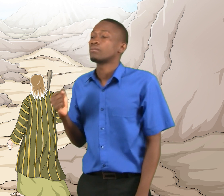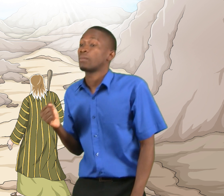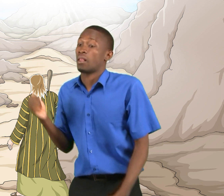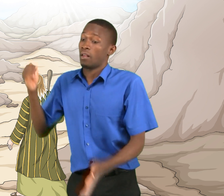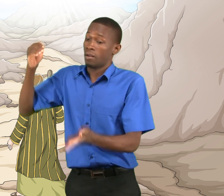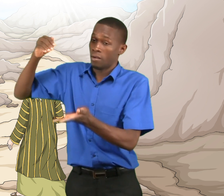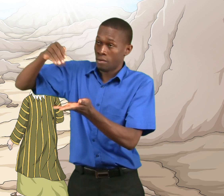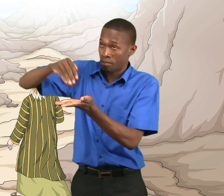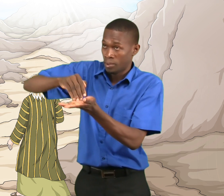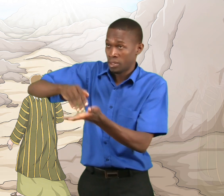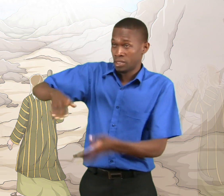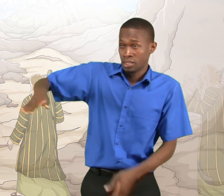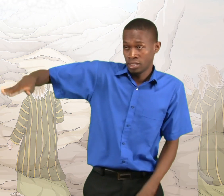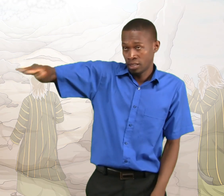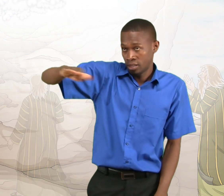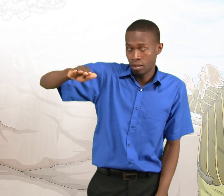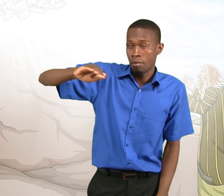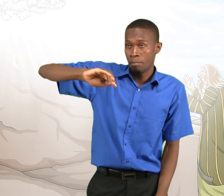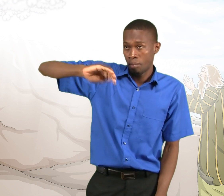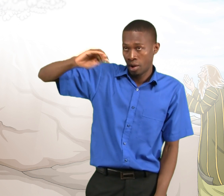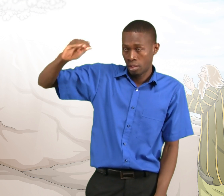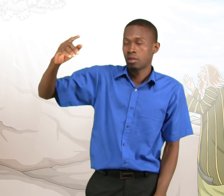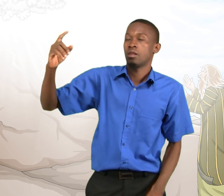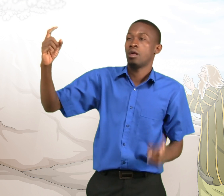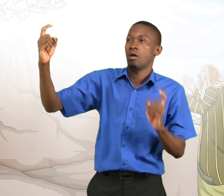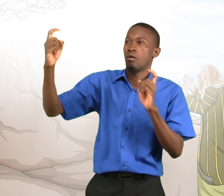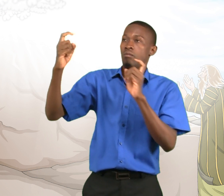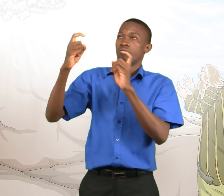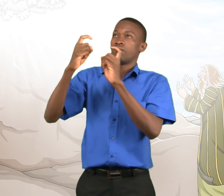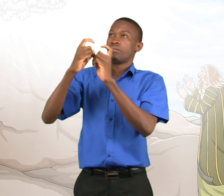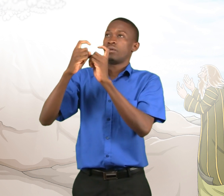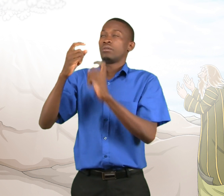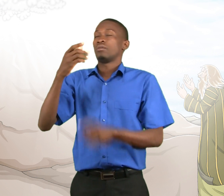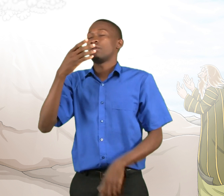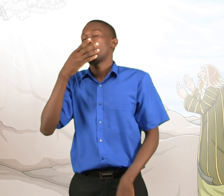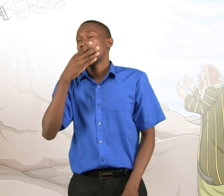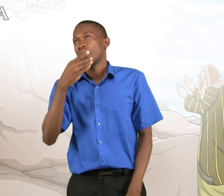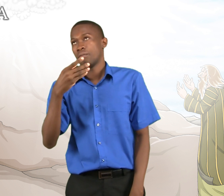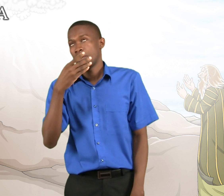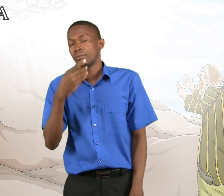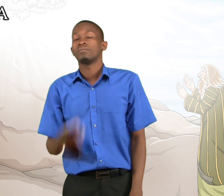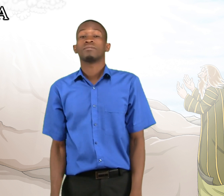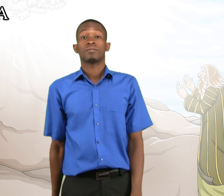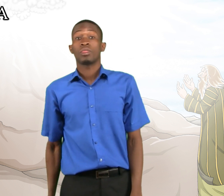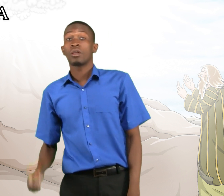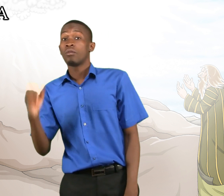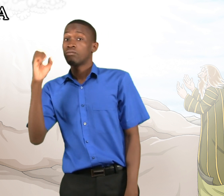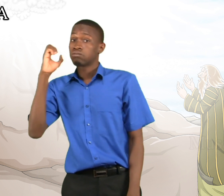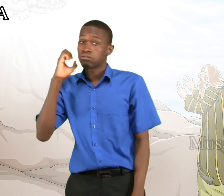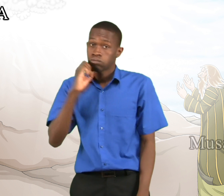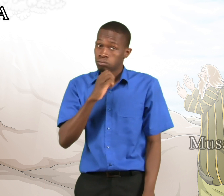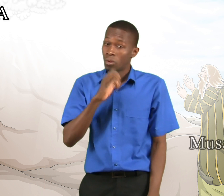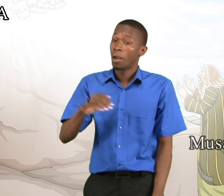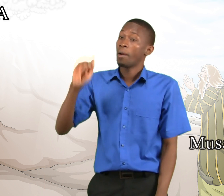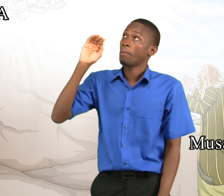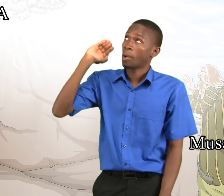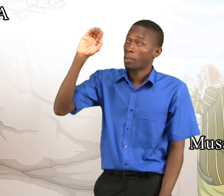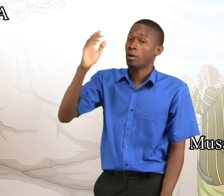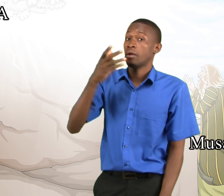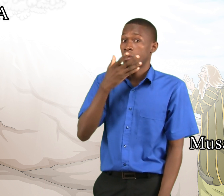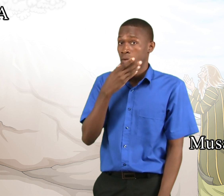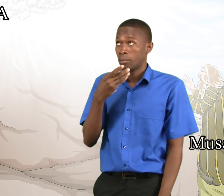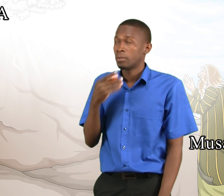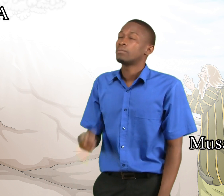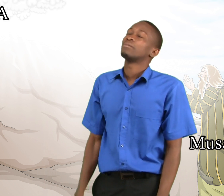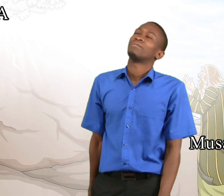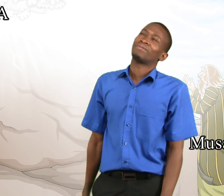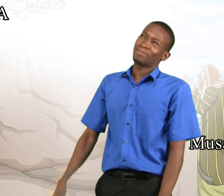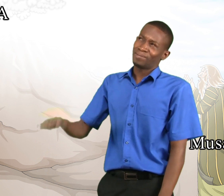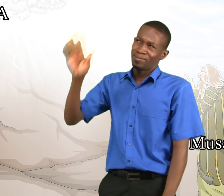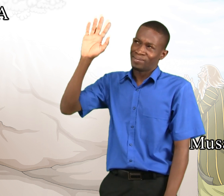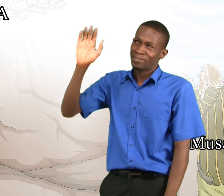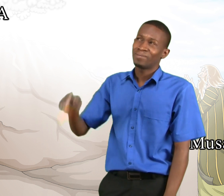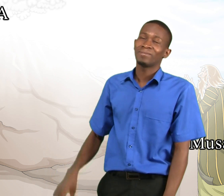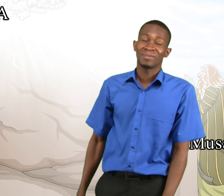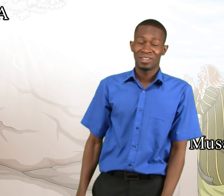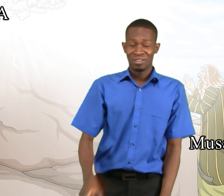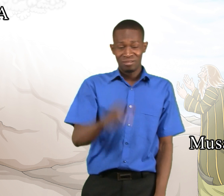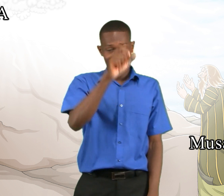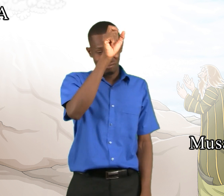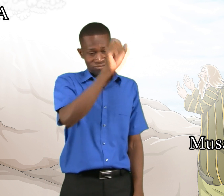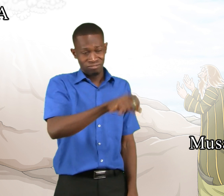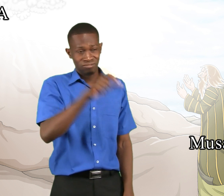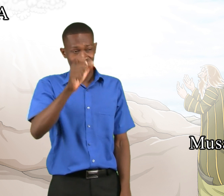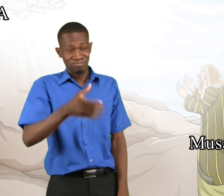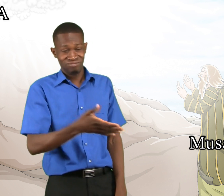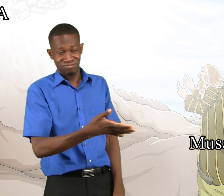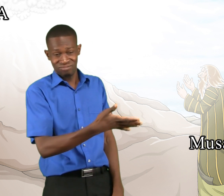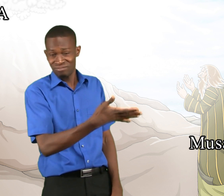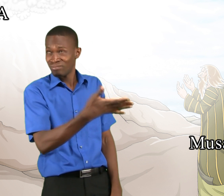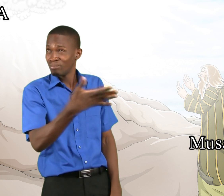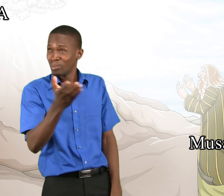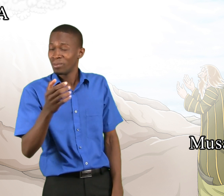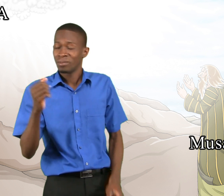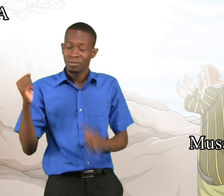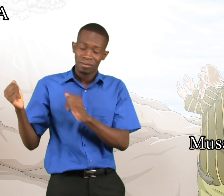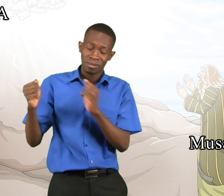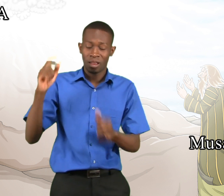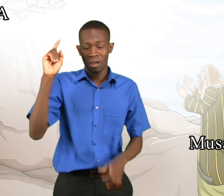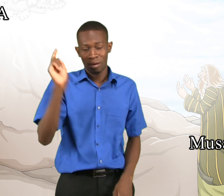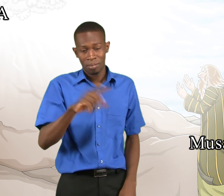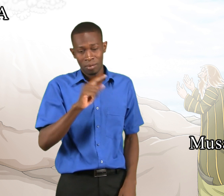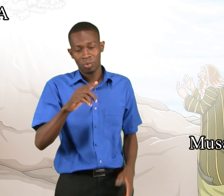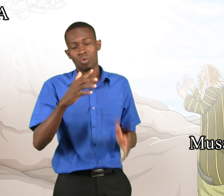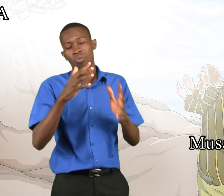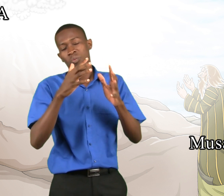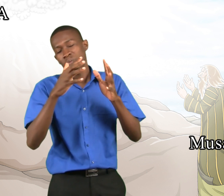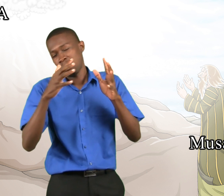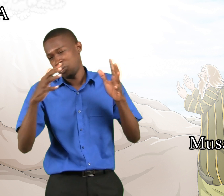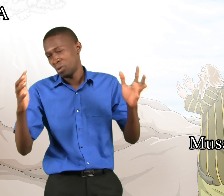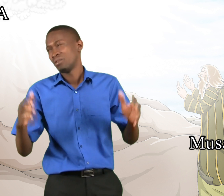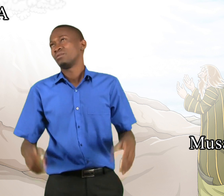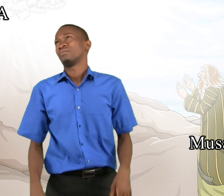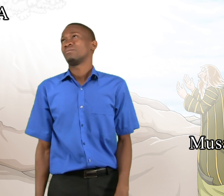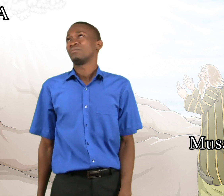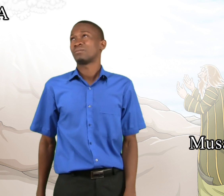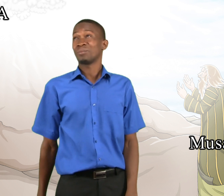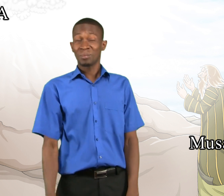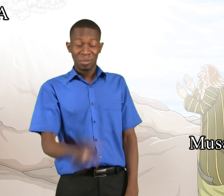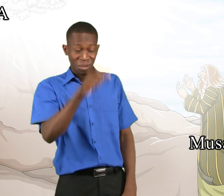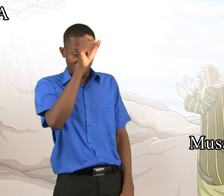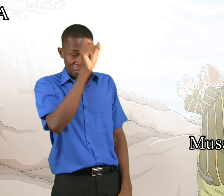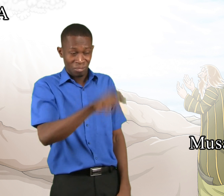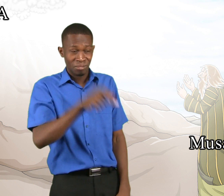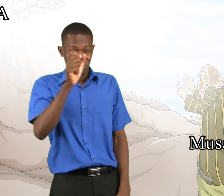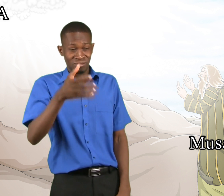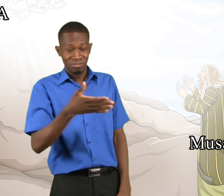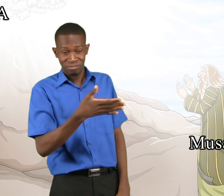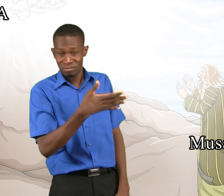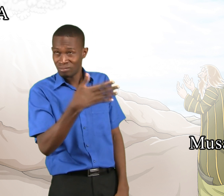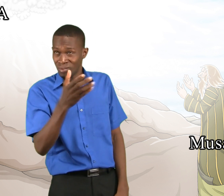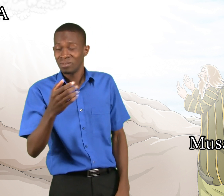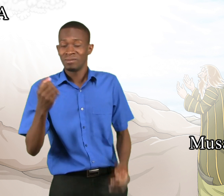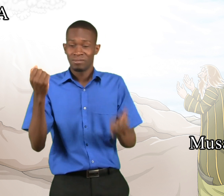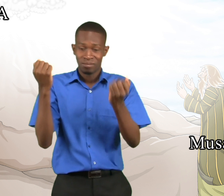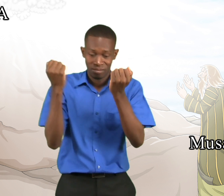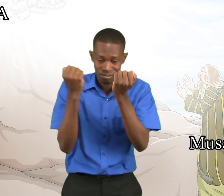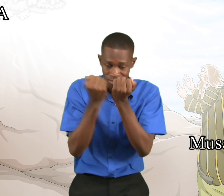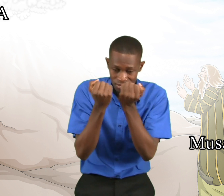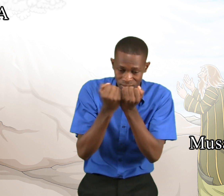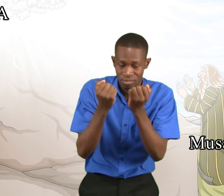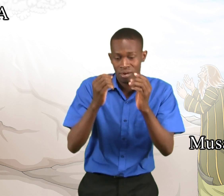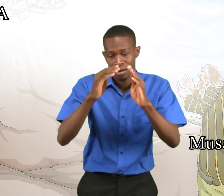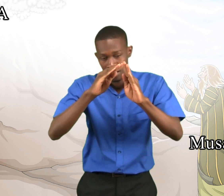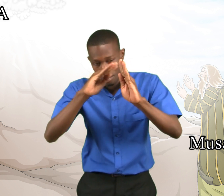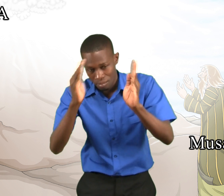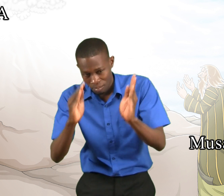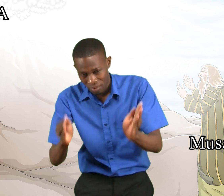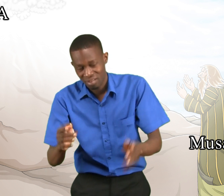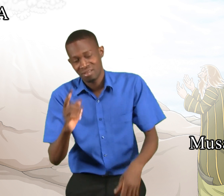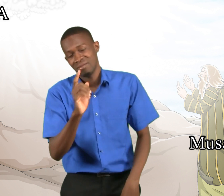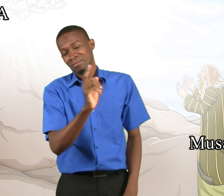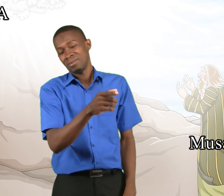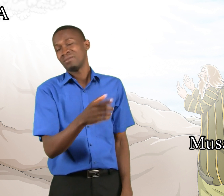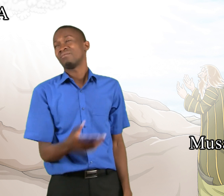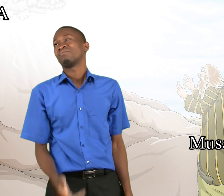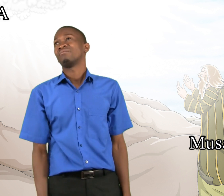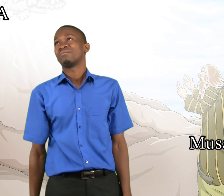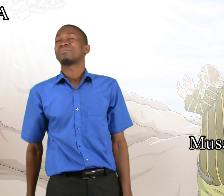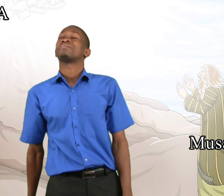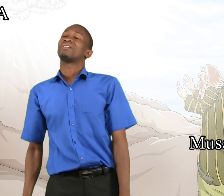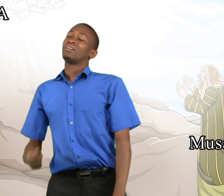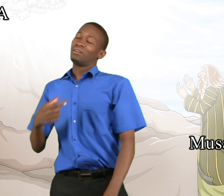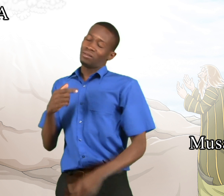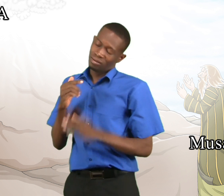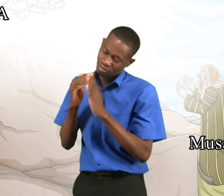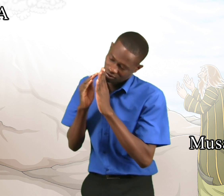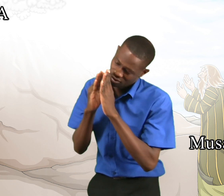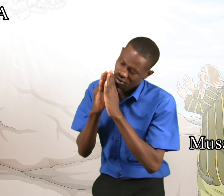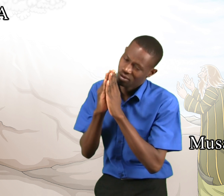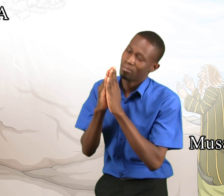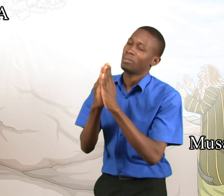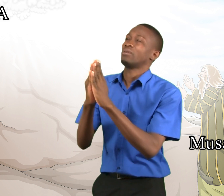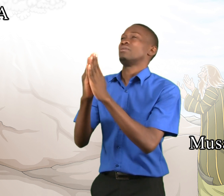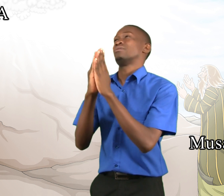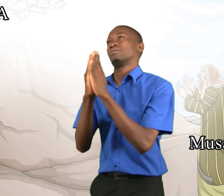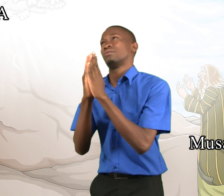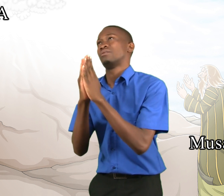So Moses returned to the LORD and said, “Oh, what a great sin these people have committed!